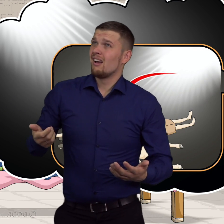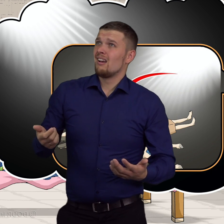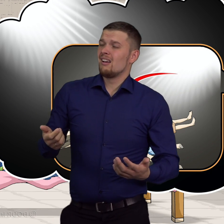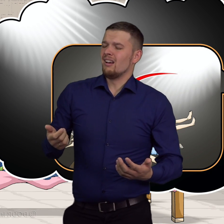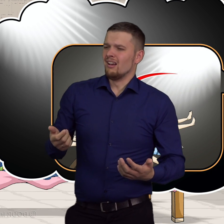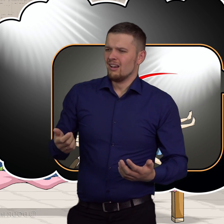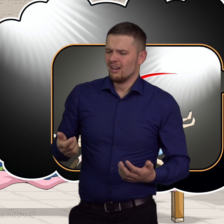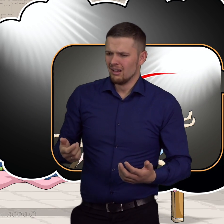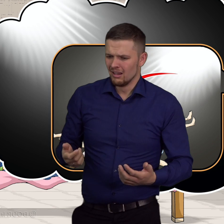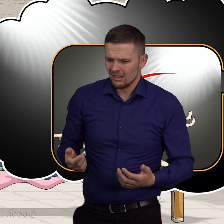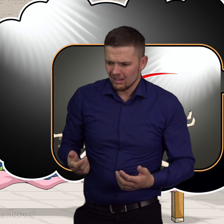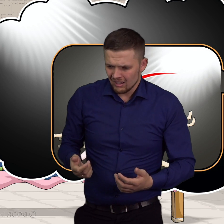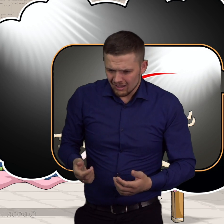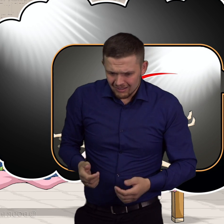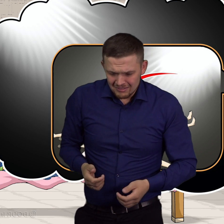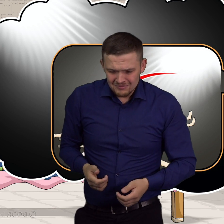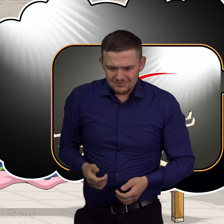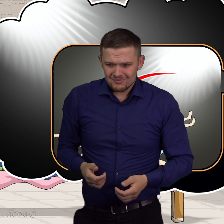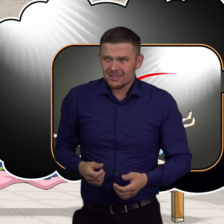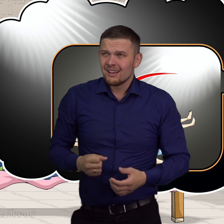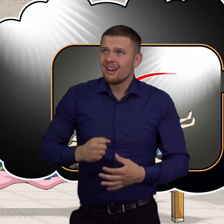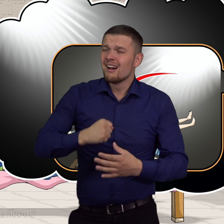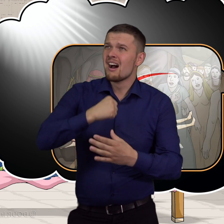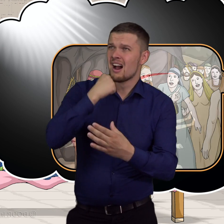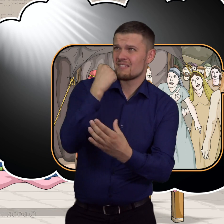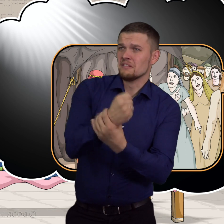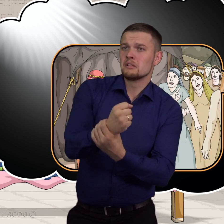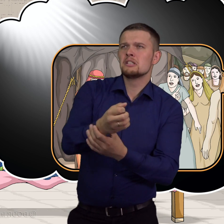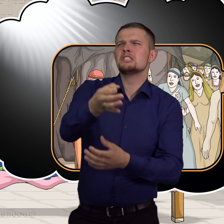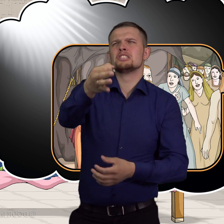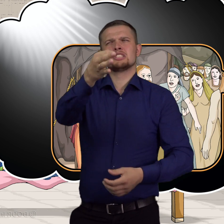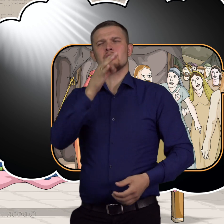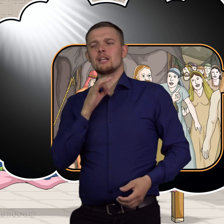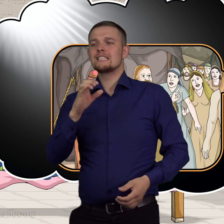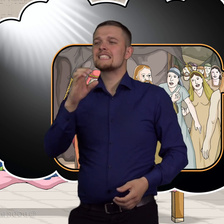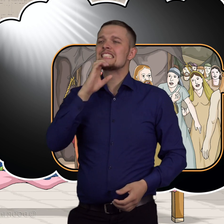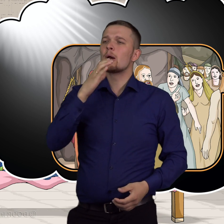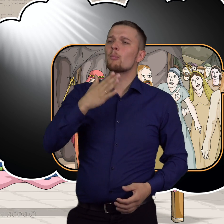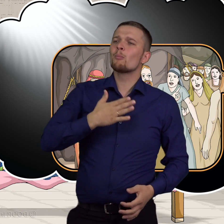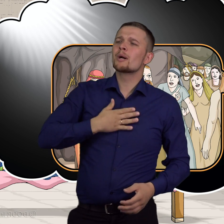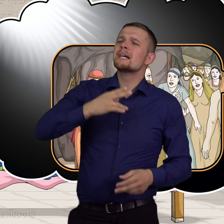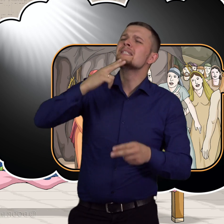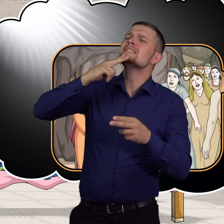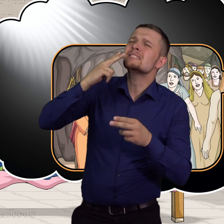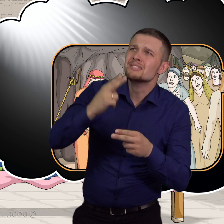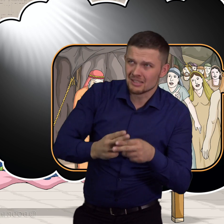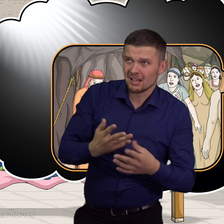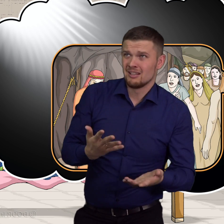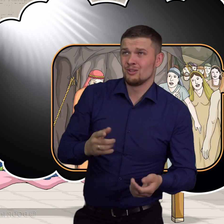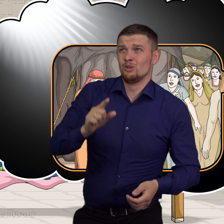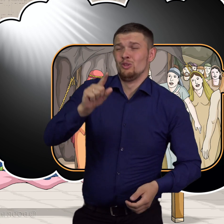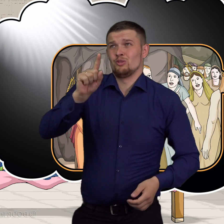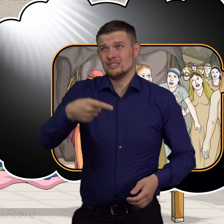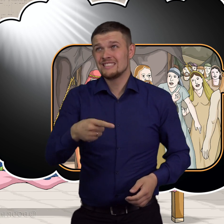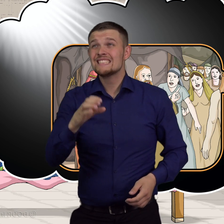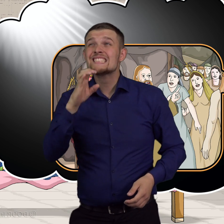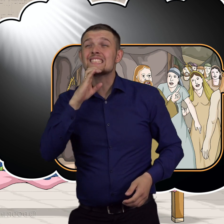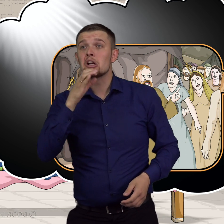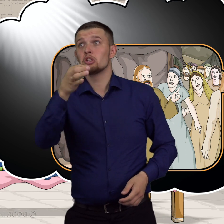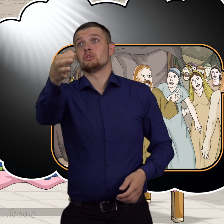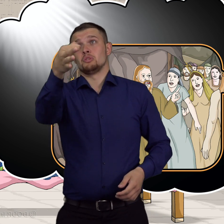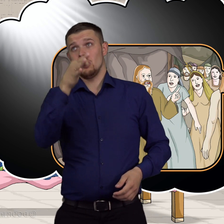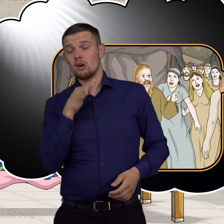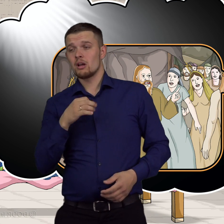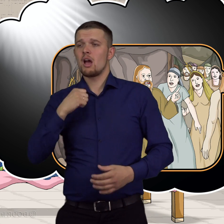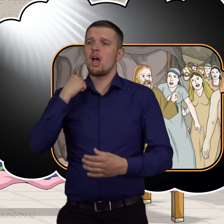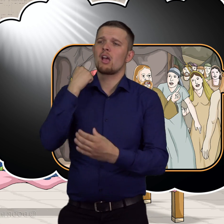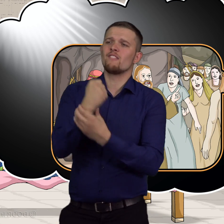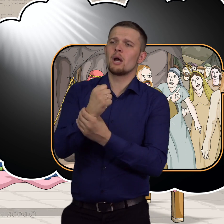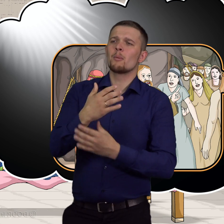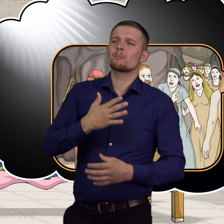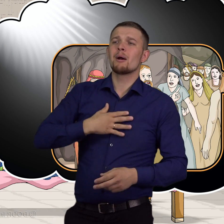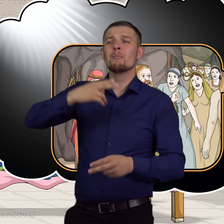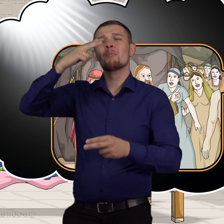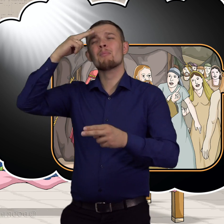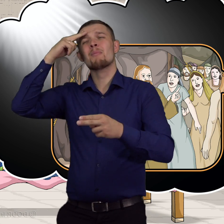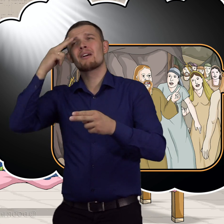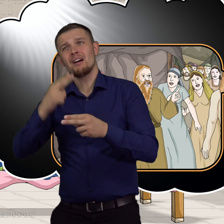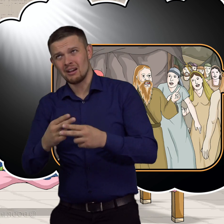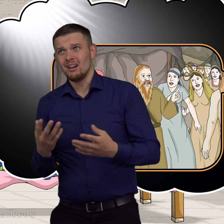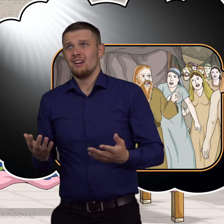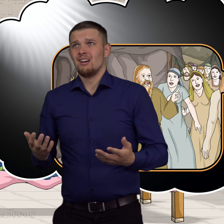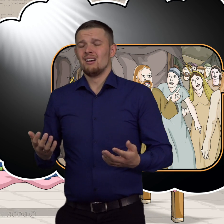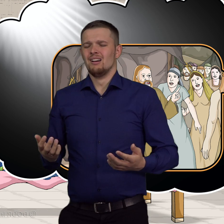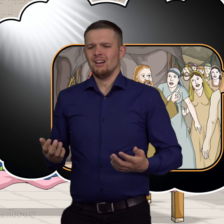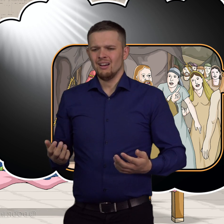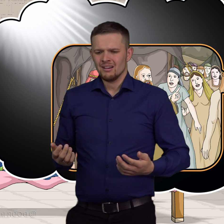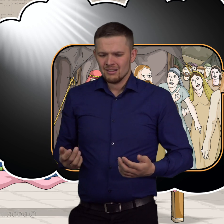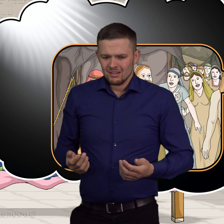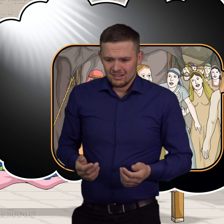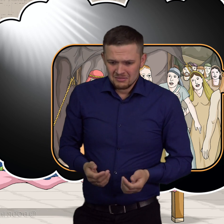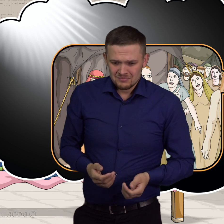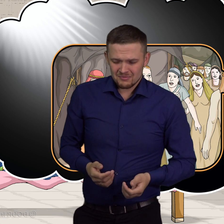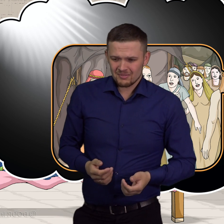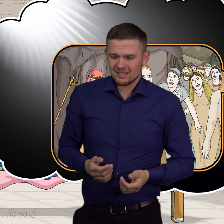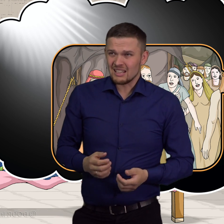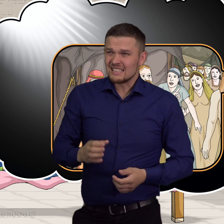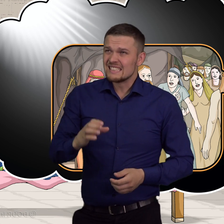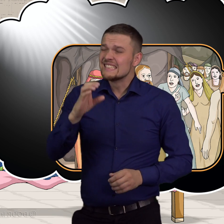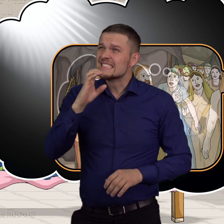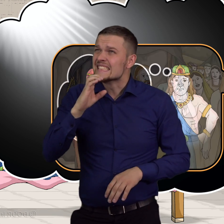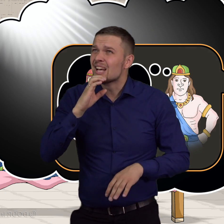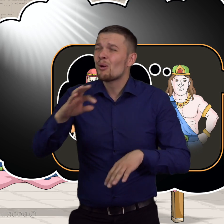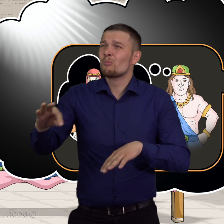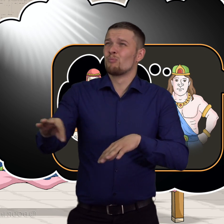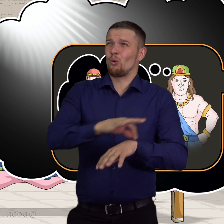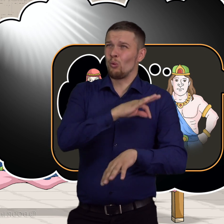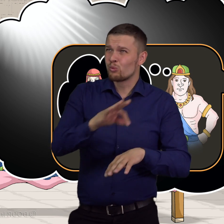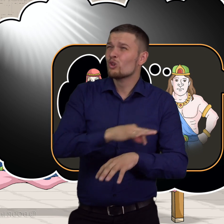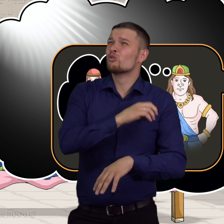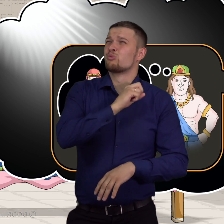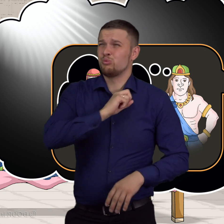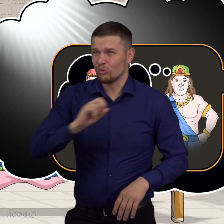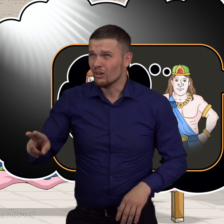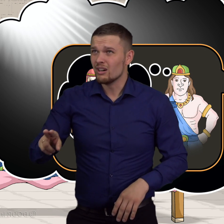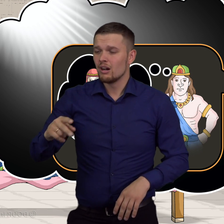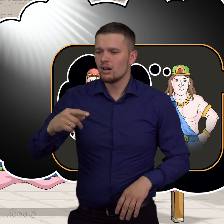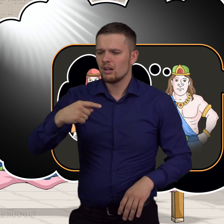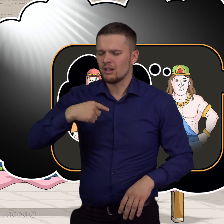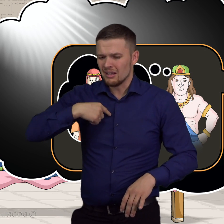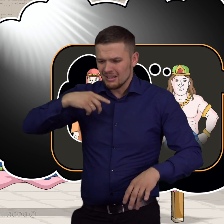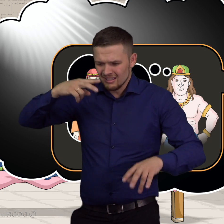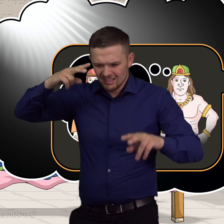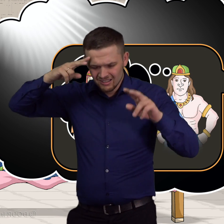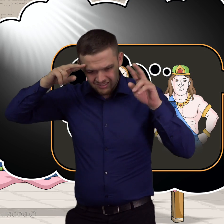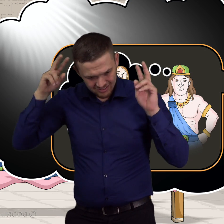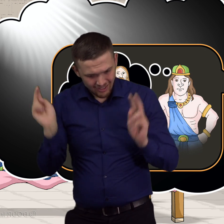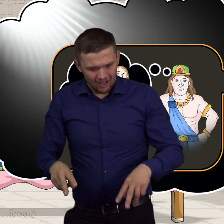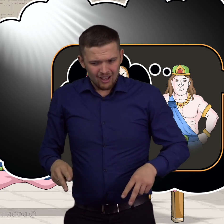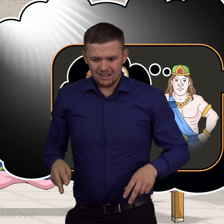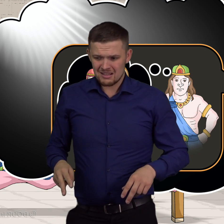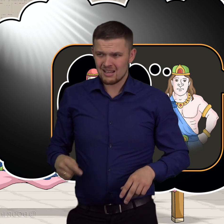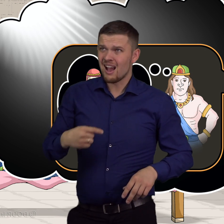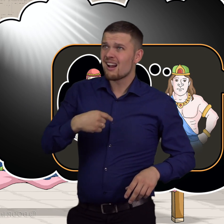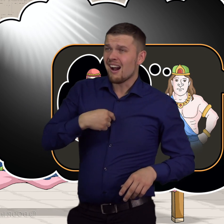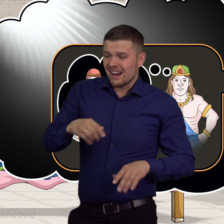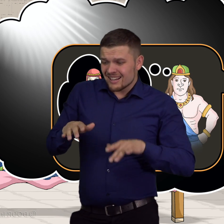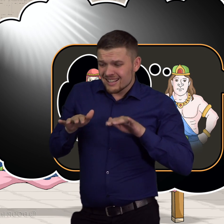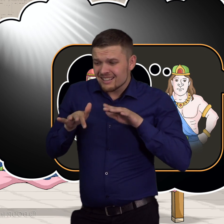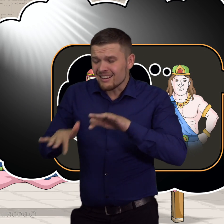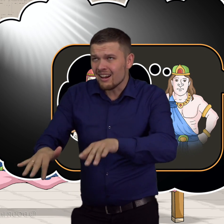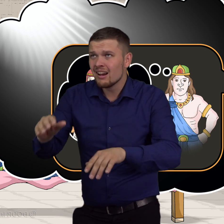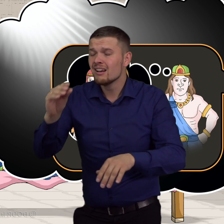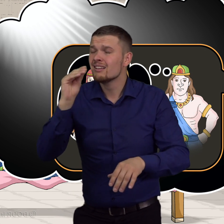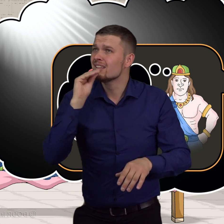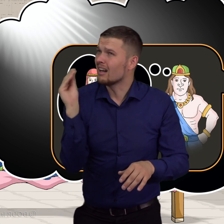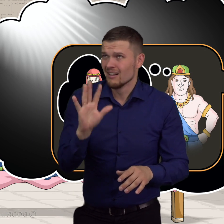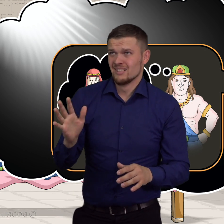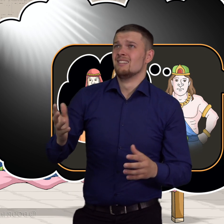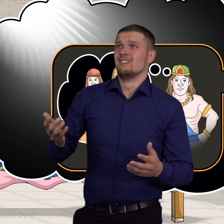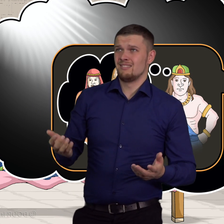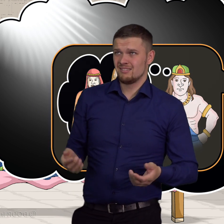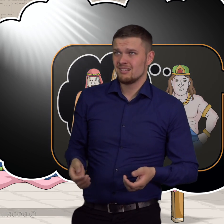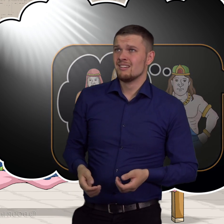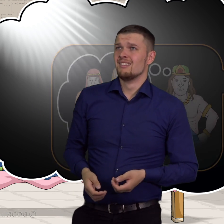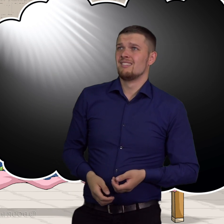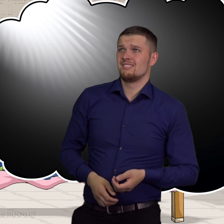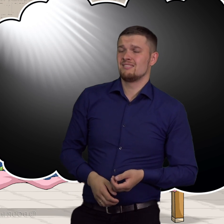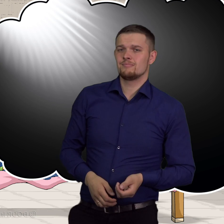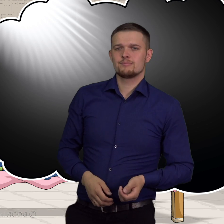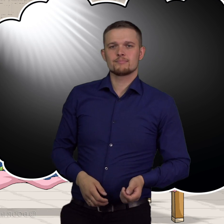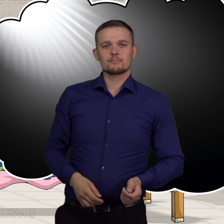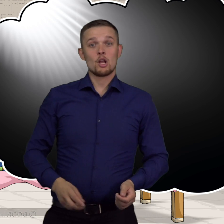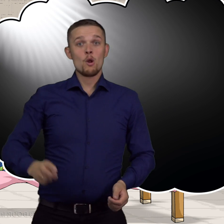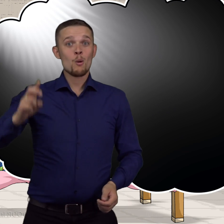And she herself said, ‘He is my brother.’ I have done this in the integrity of my heart and the innocence of my hands.”